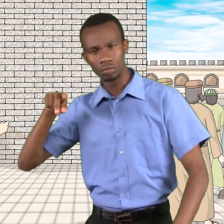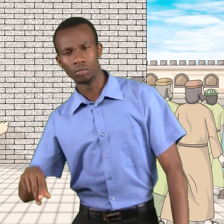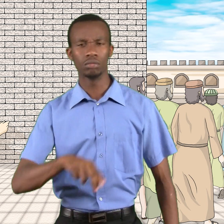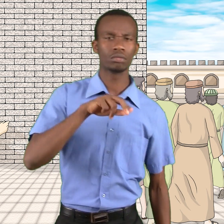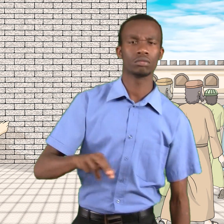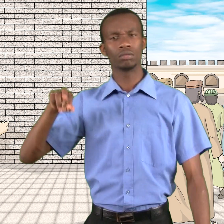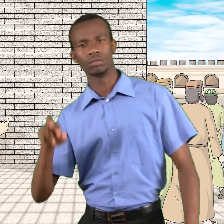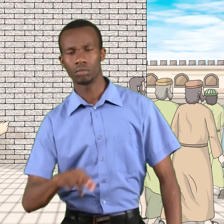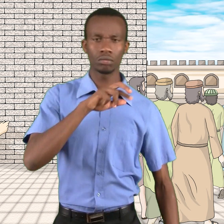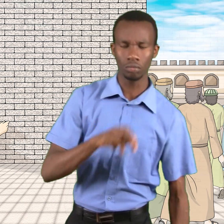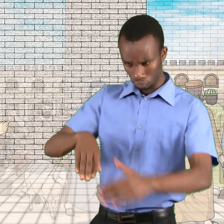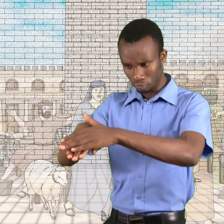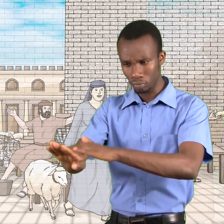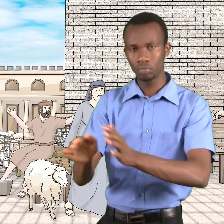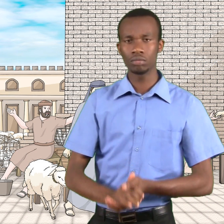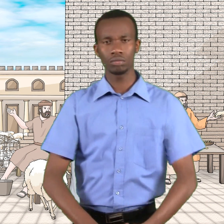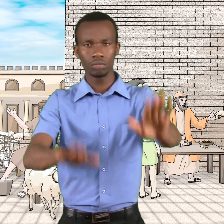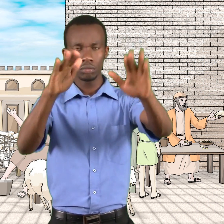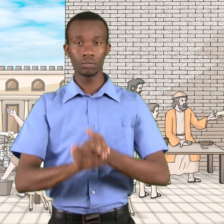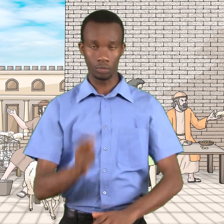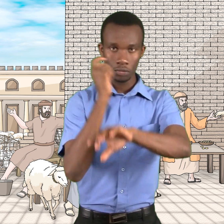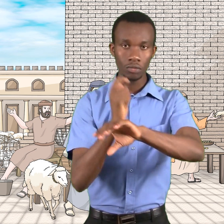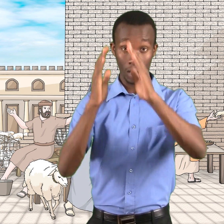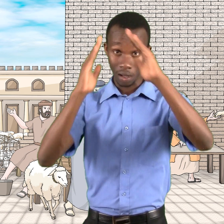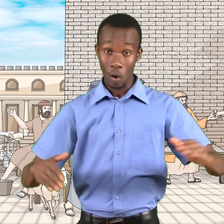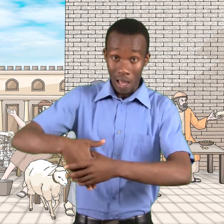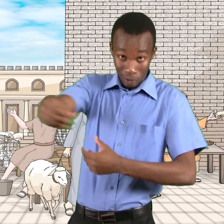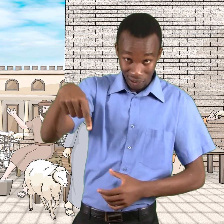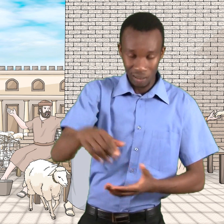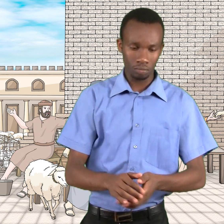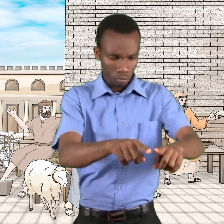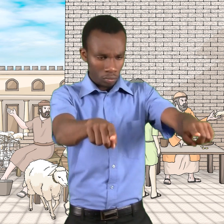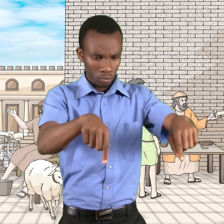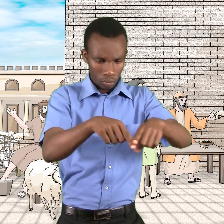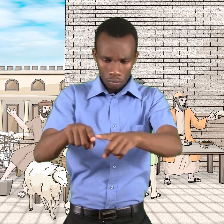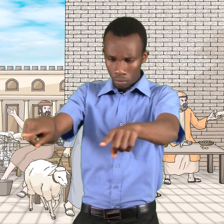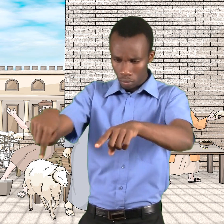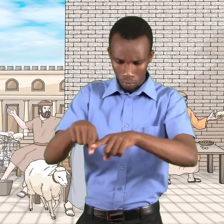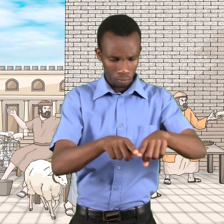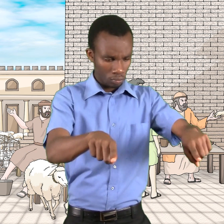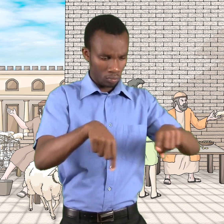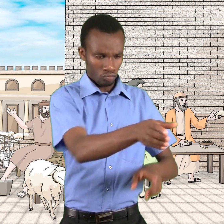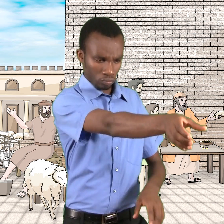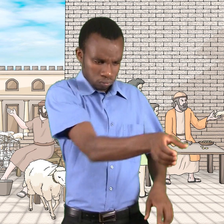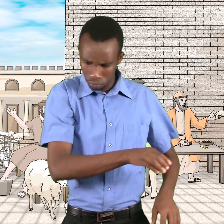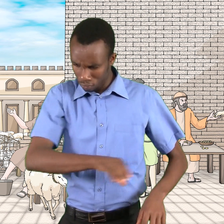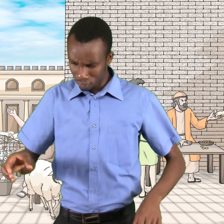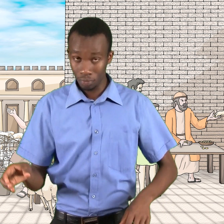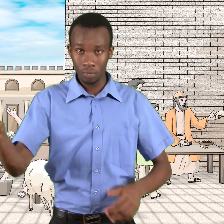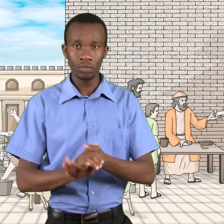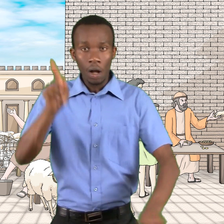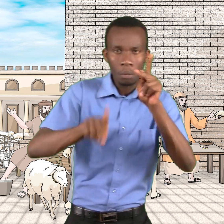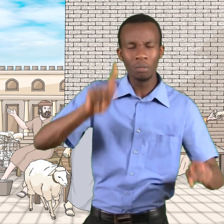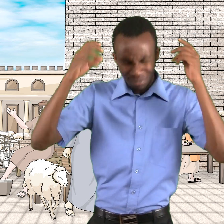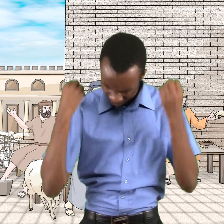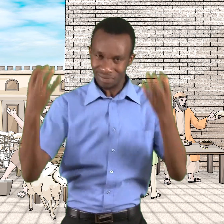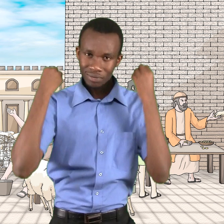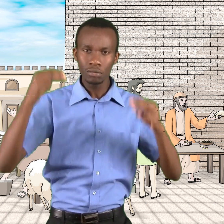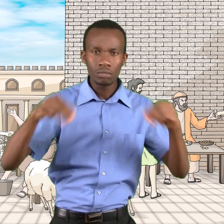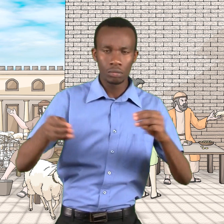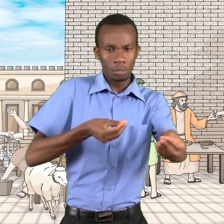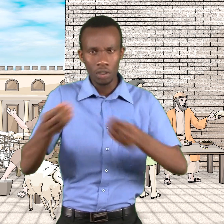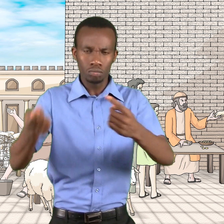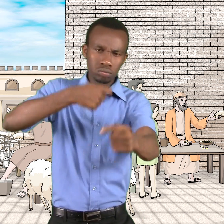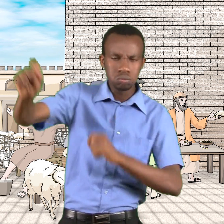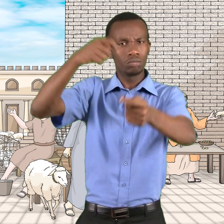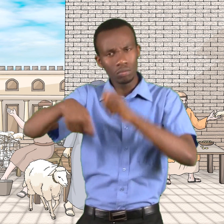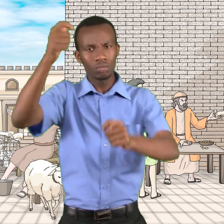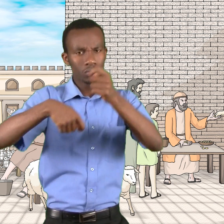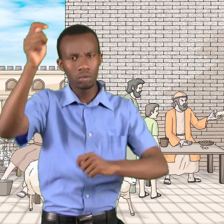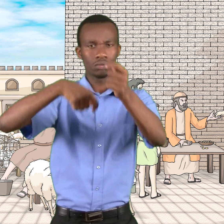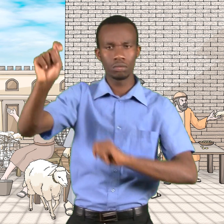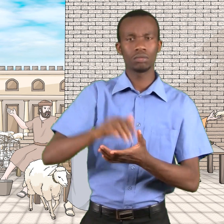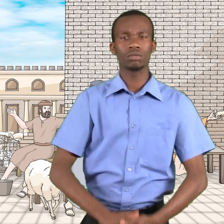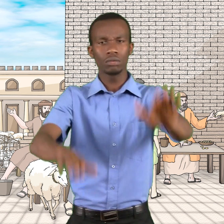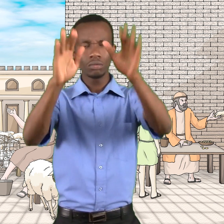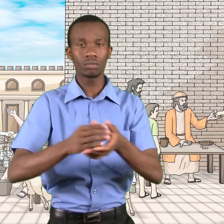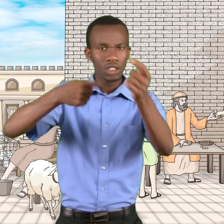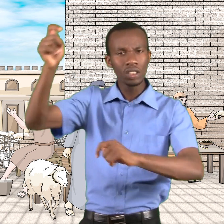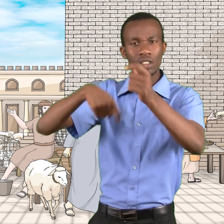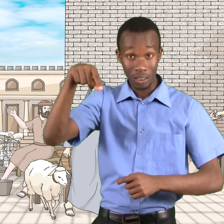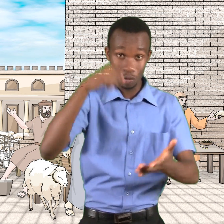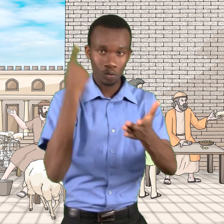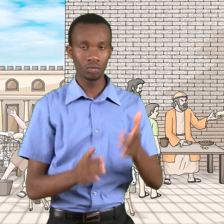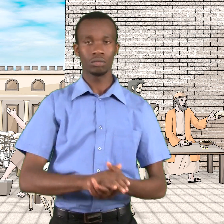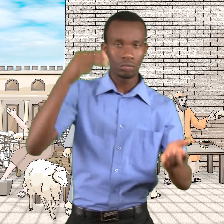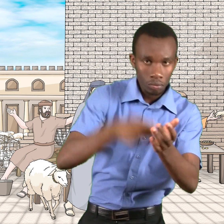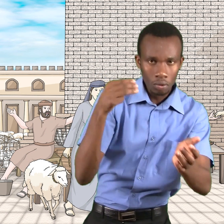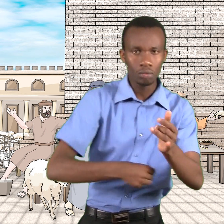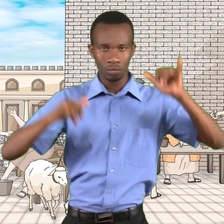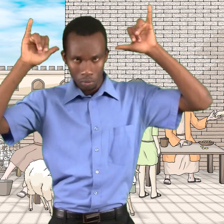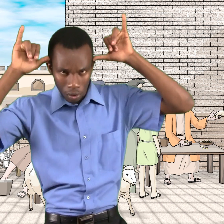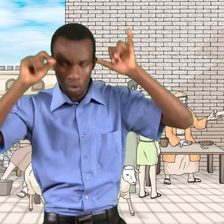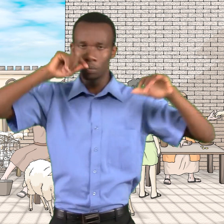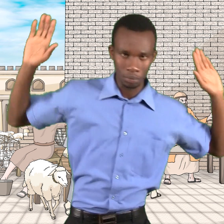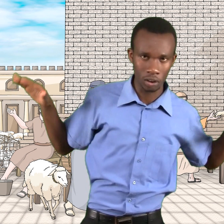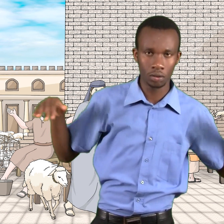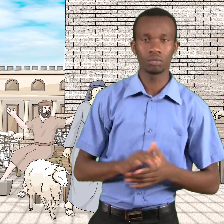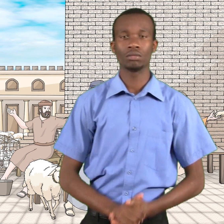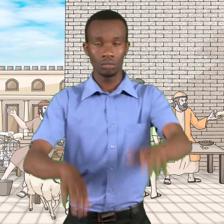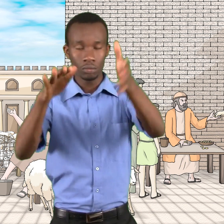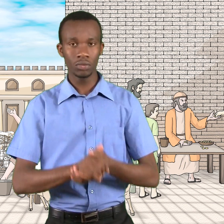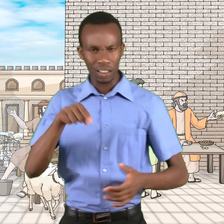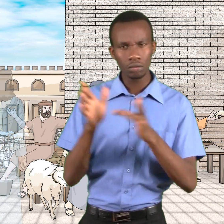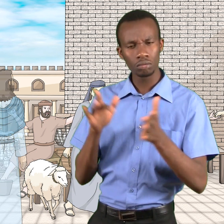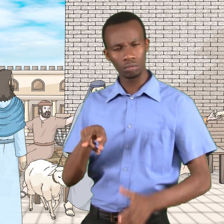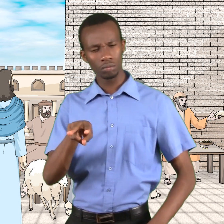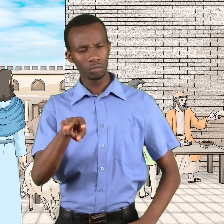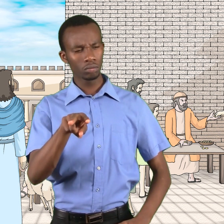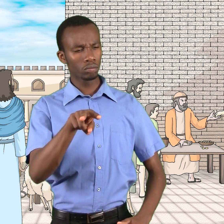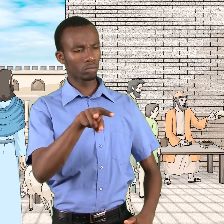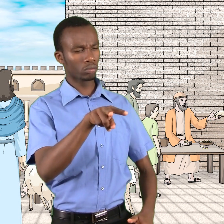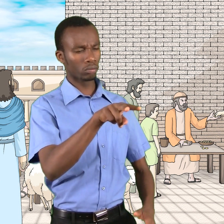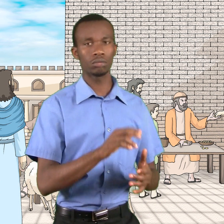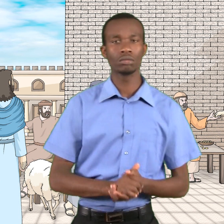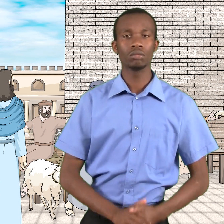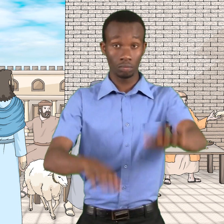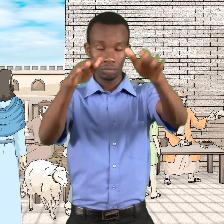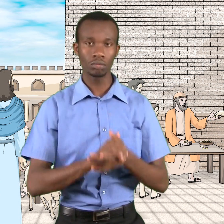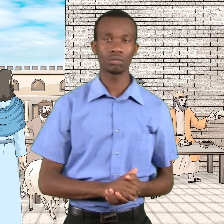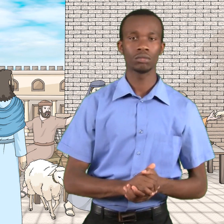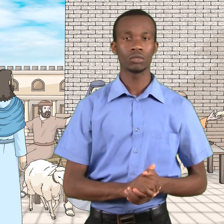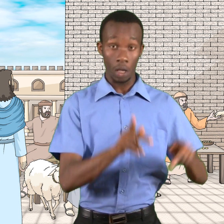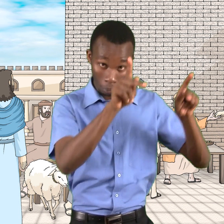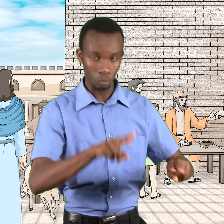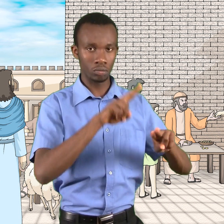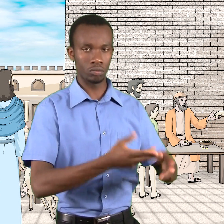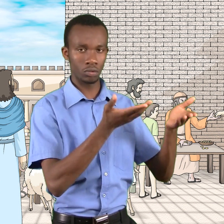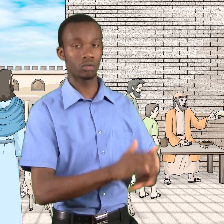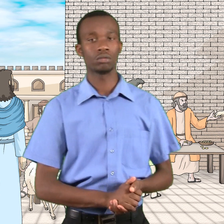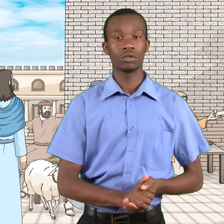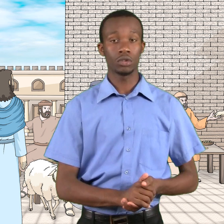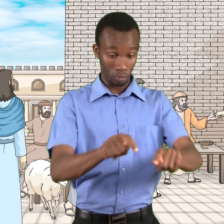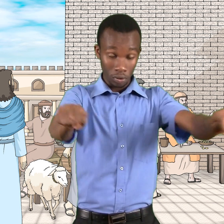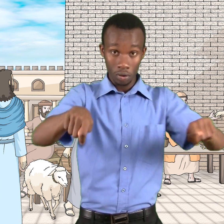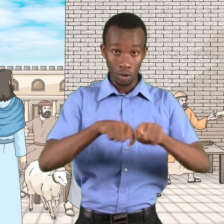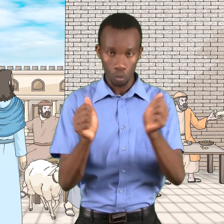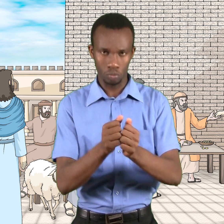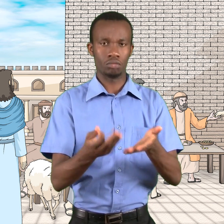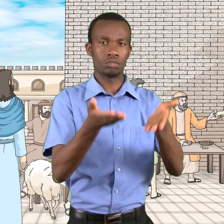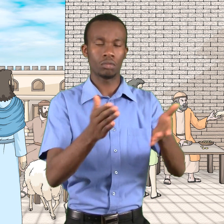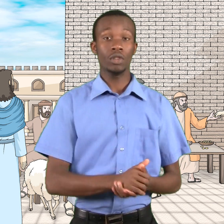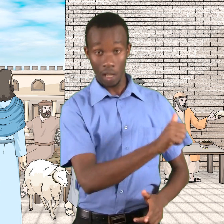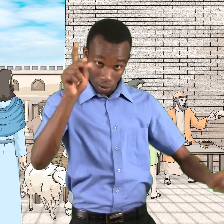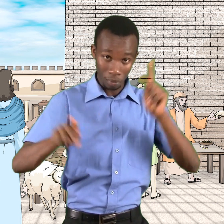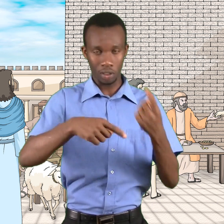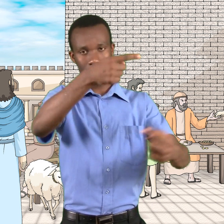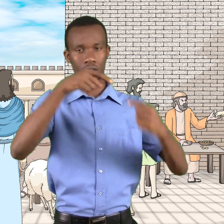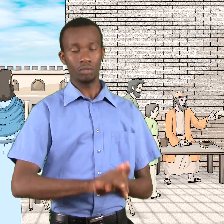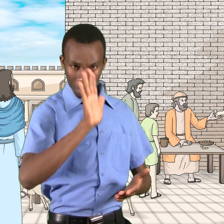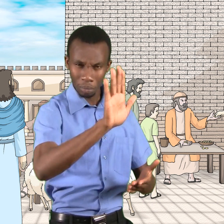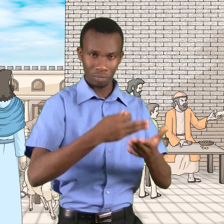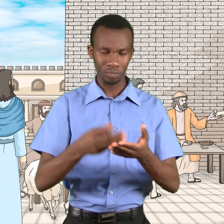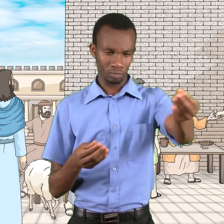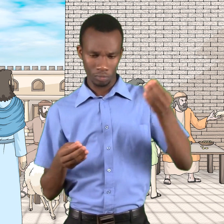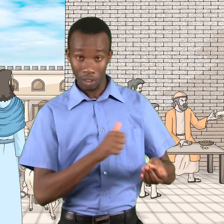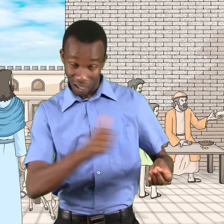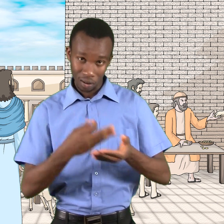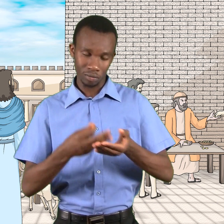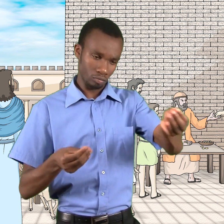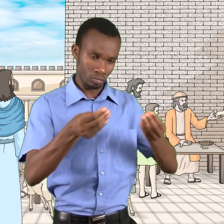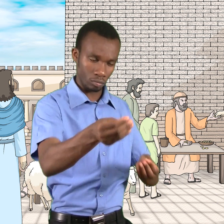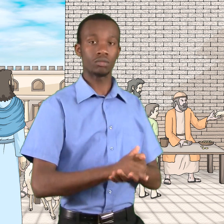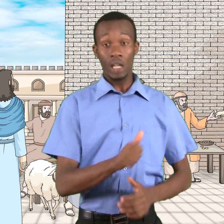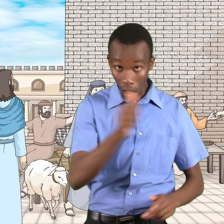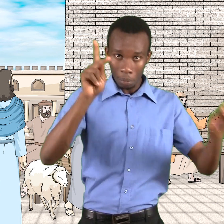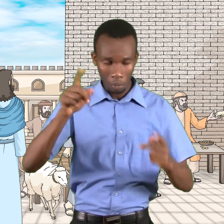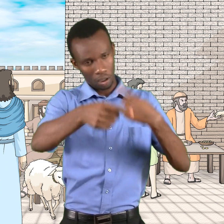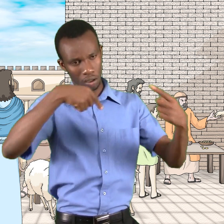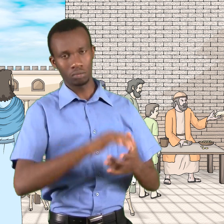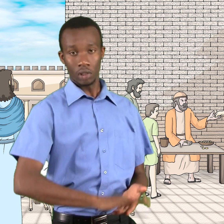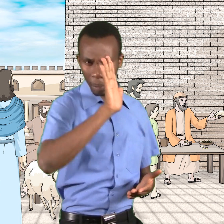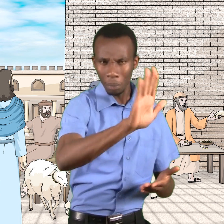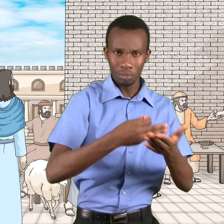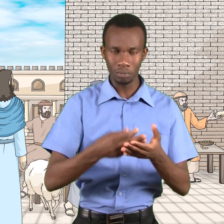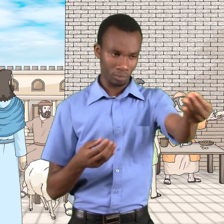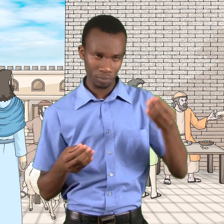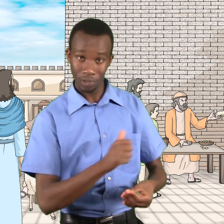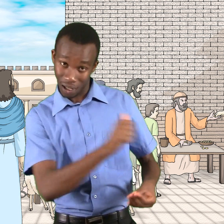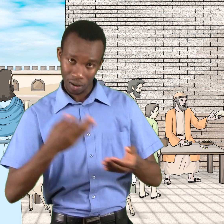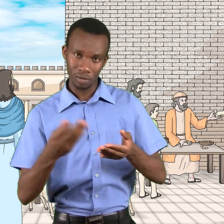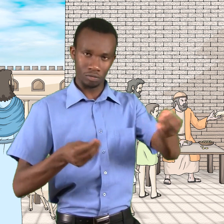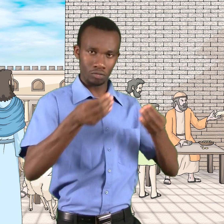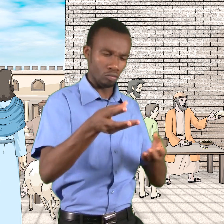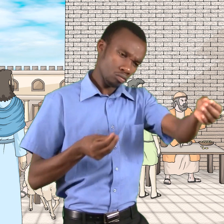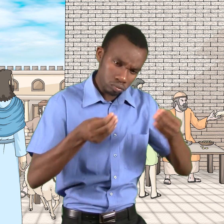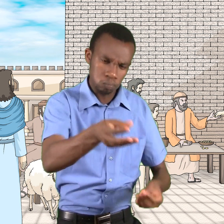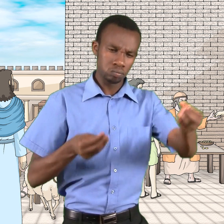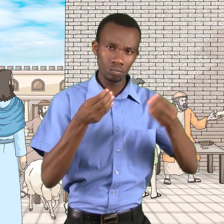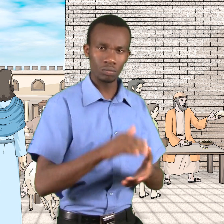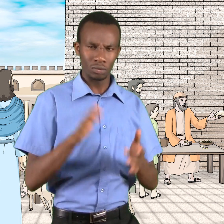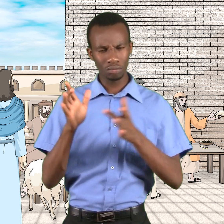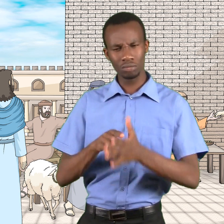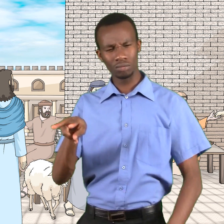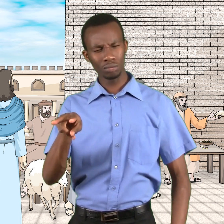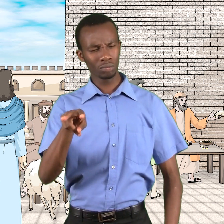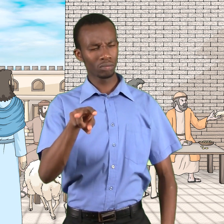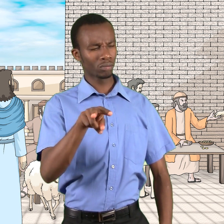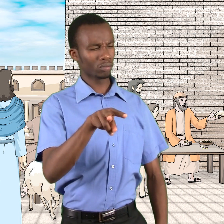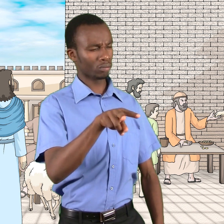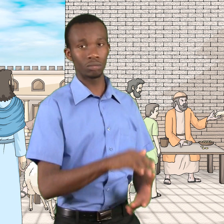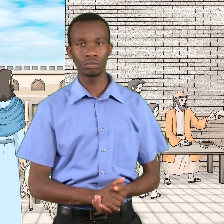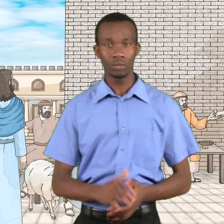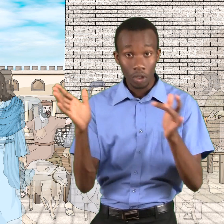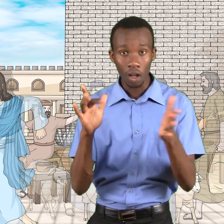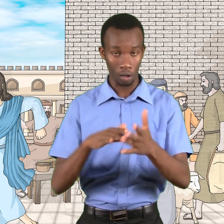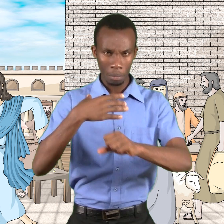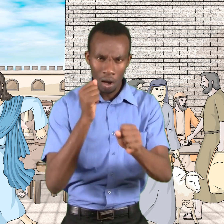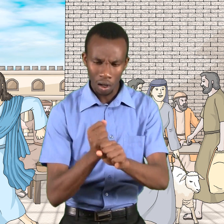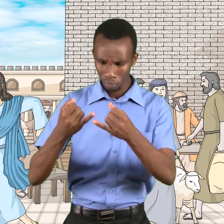In the temple courts He found men selling cattle, sheep, and doves, and money changers seated at their tables.